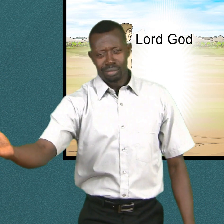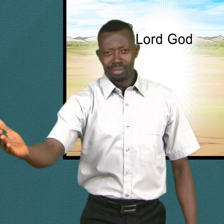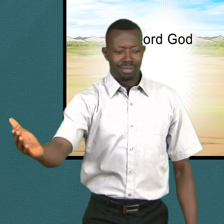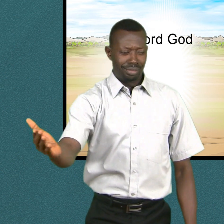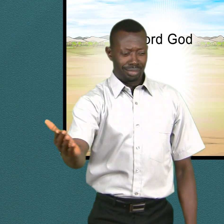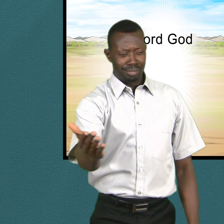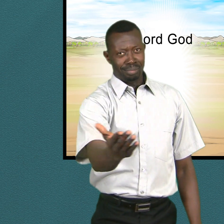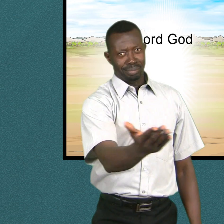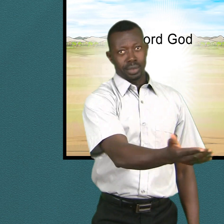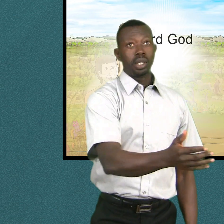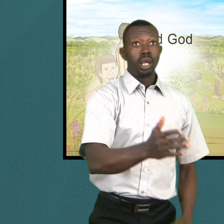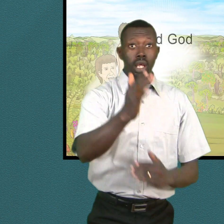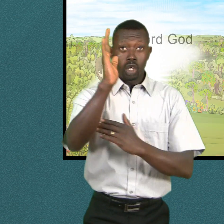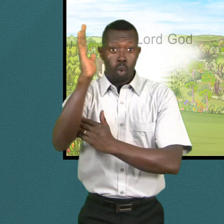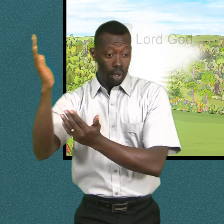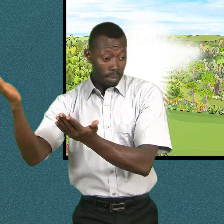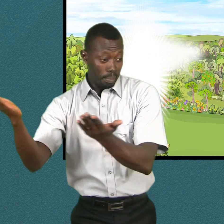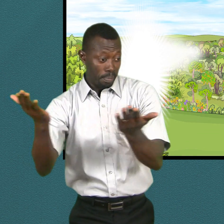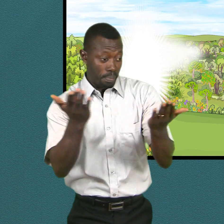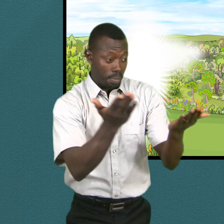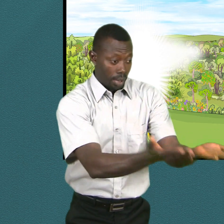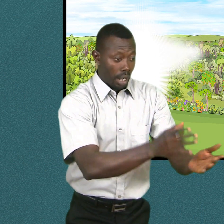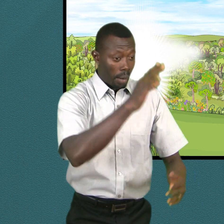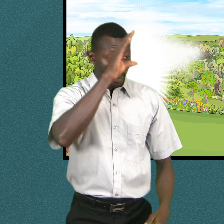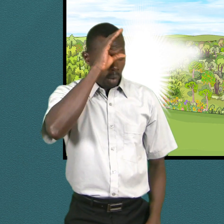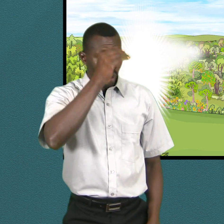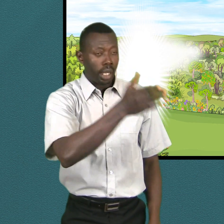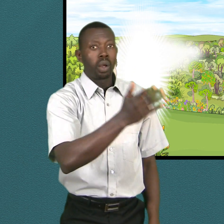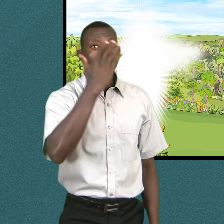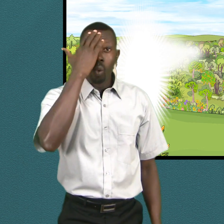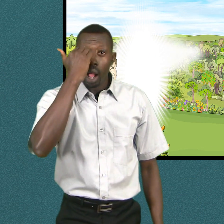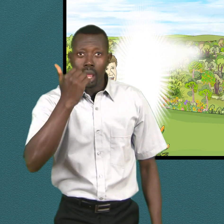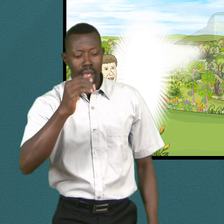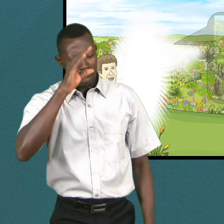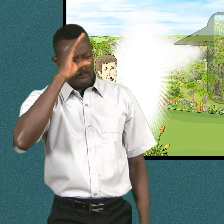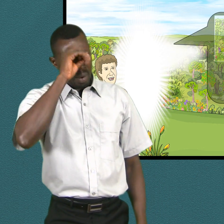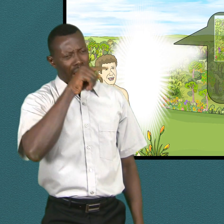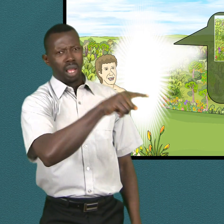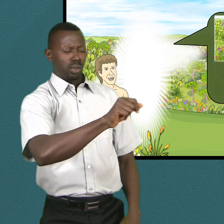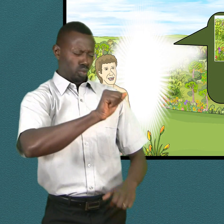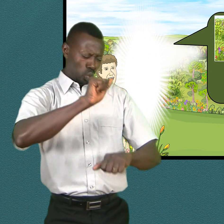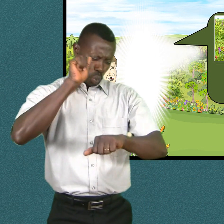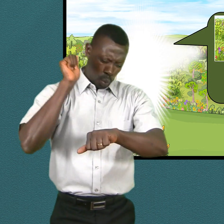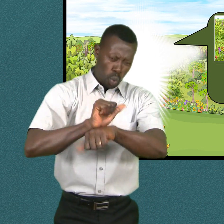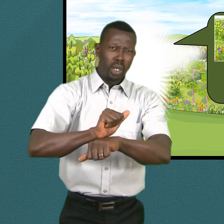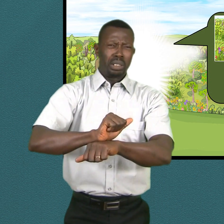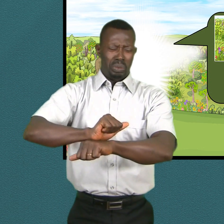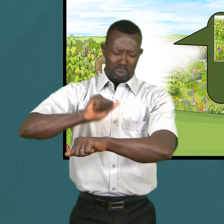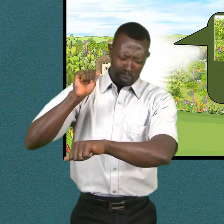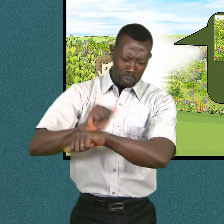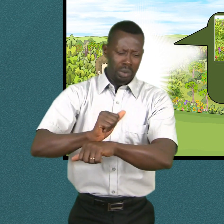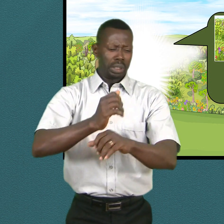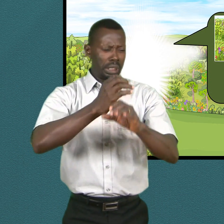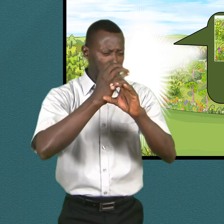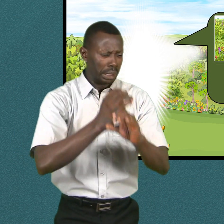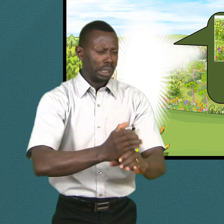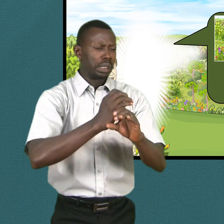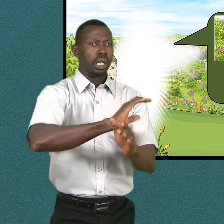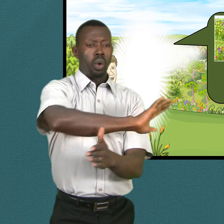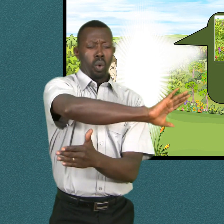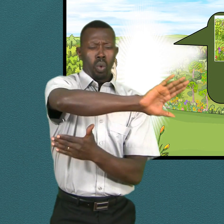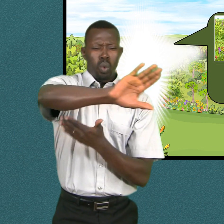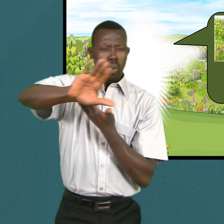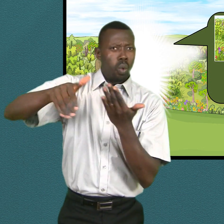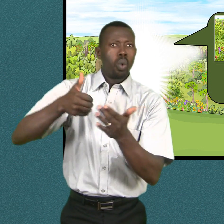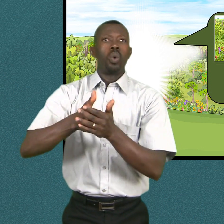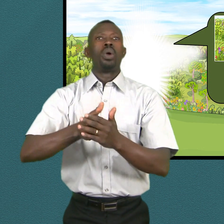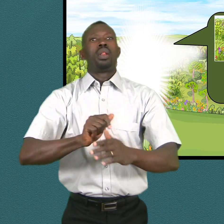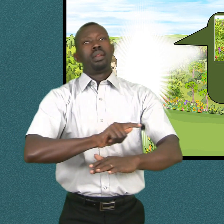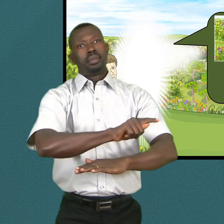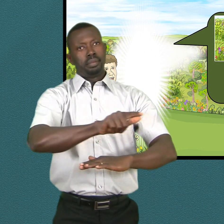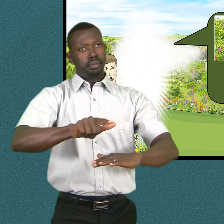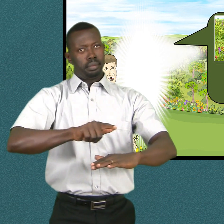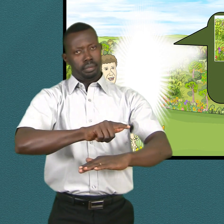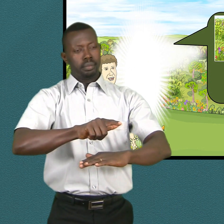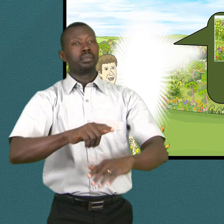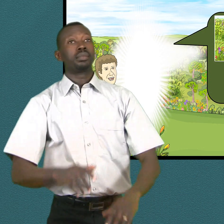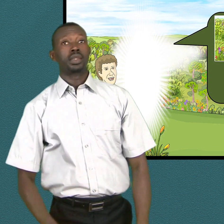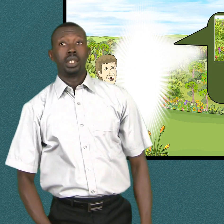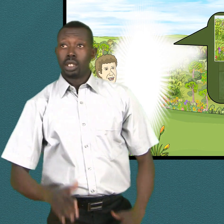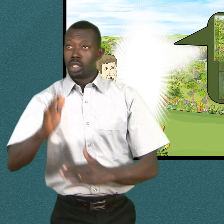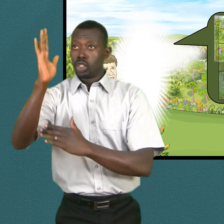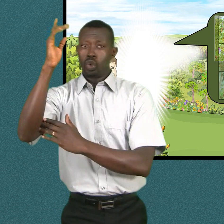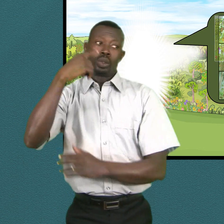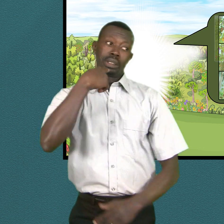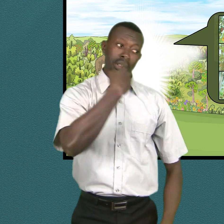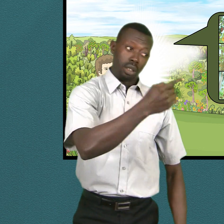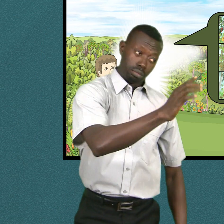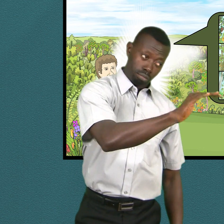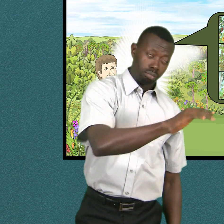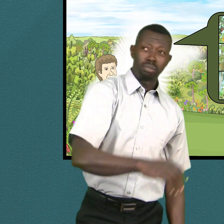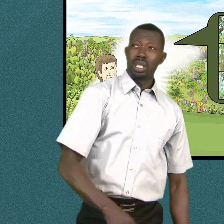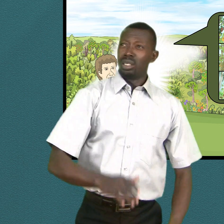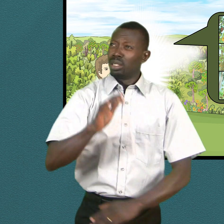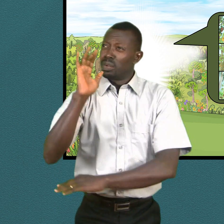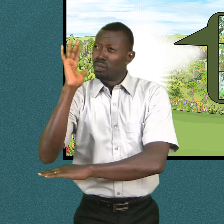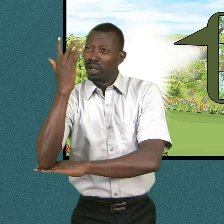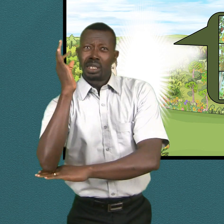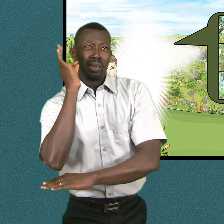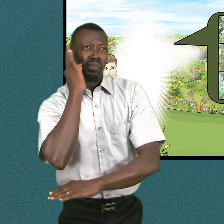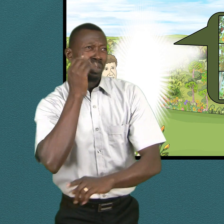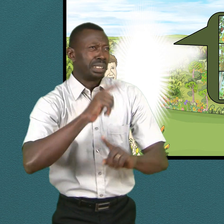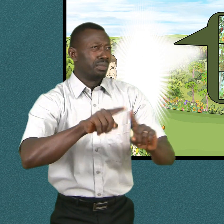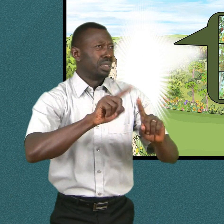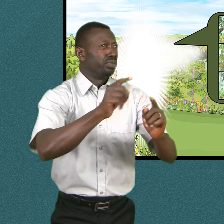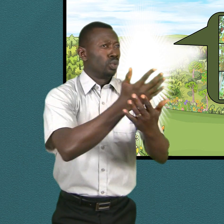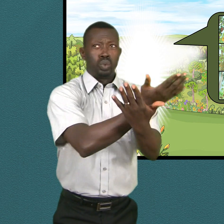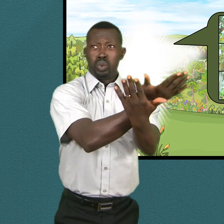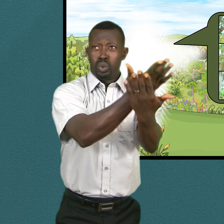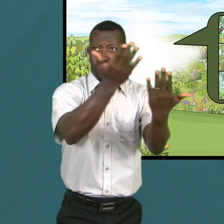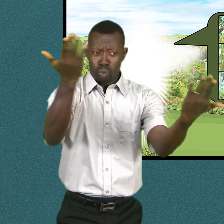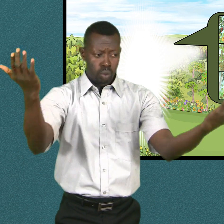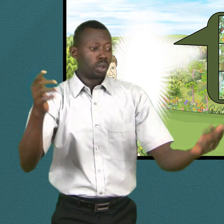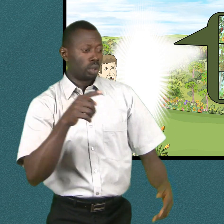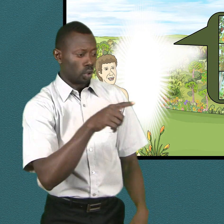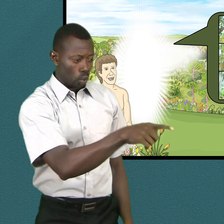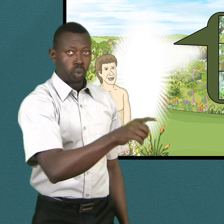Then the LORD God took the man and placed him in the Garden of Eden to cultivate and keep it.